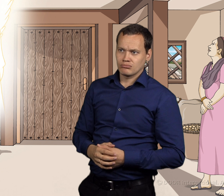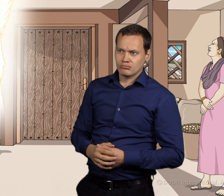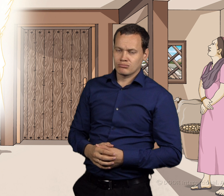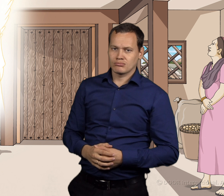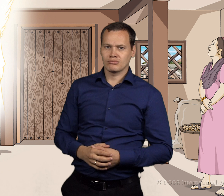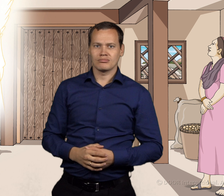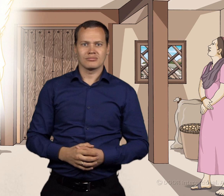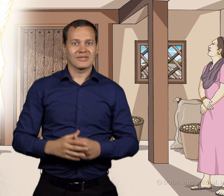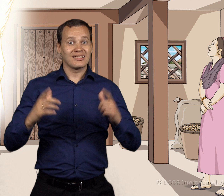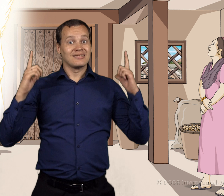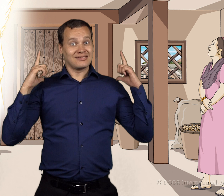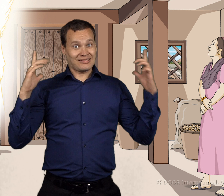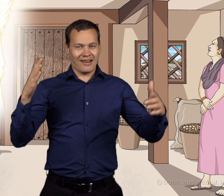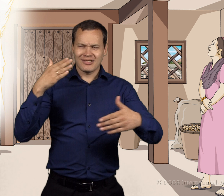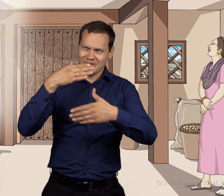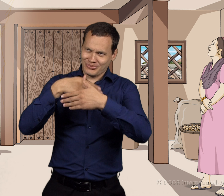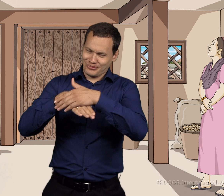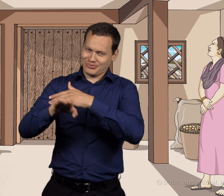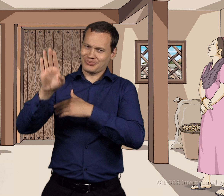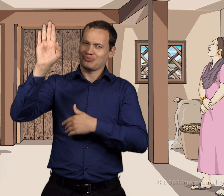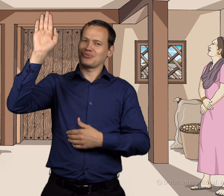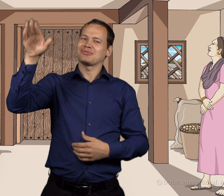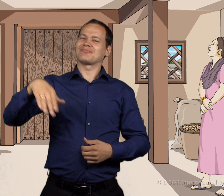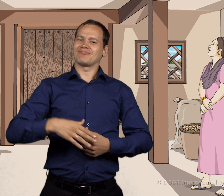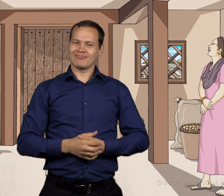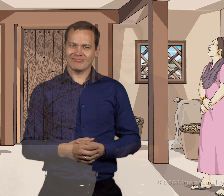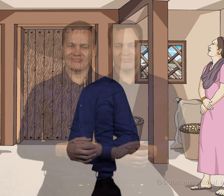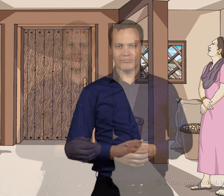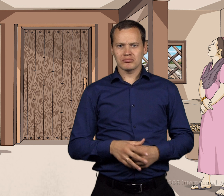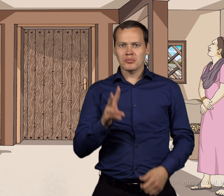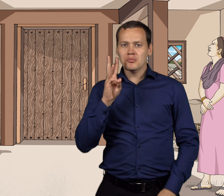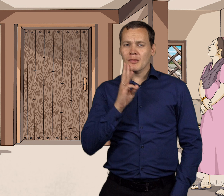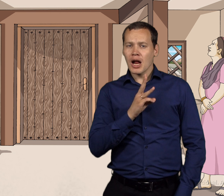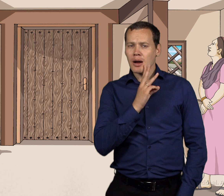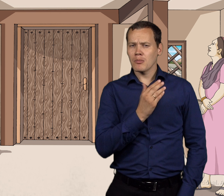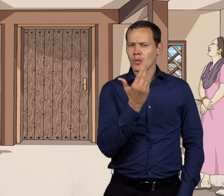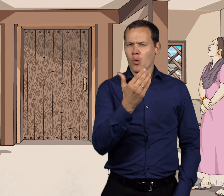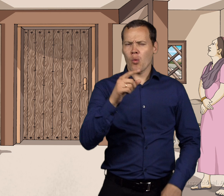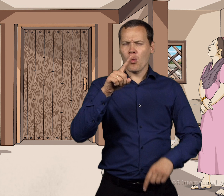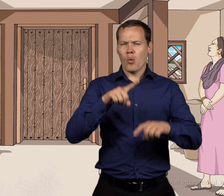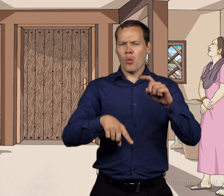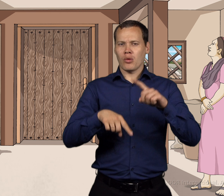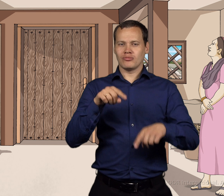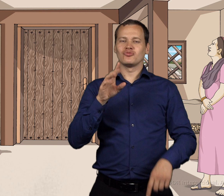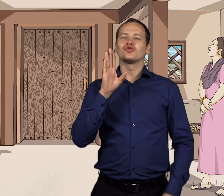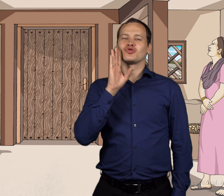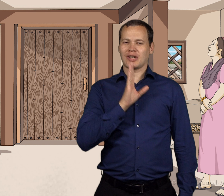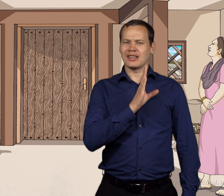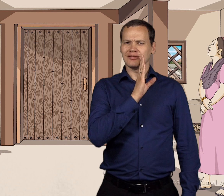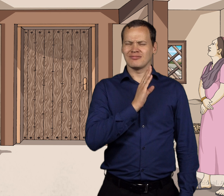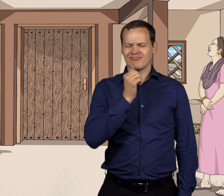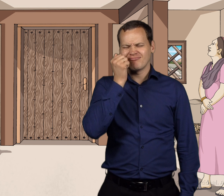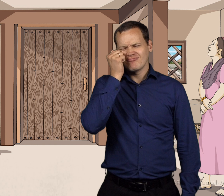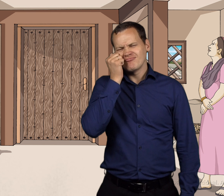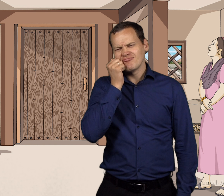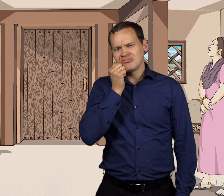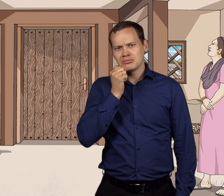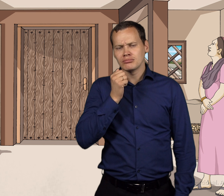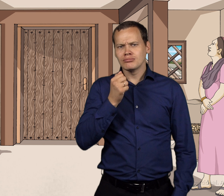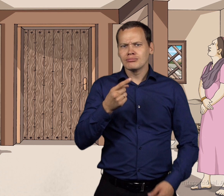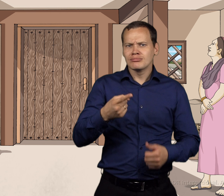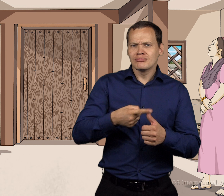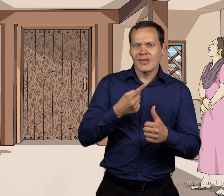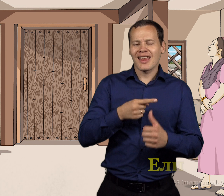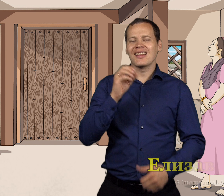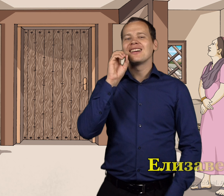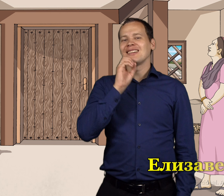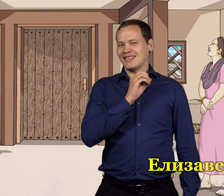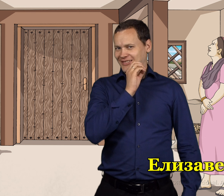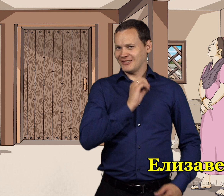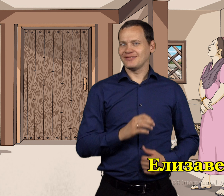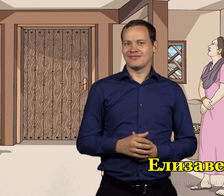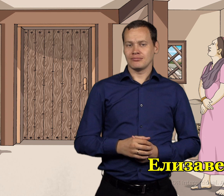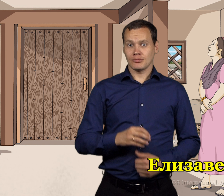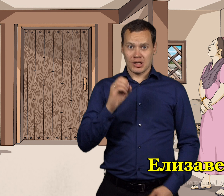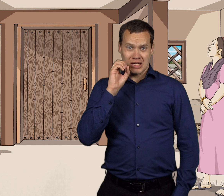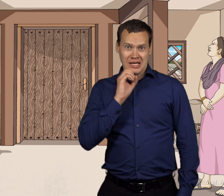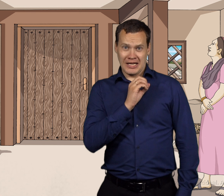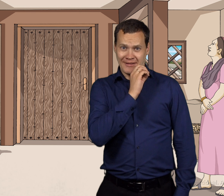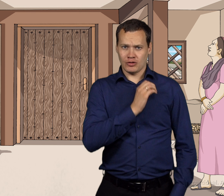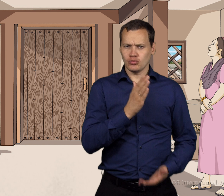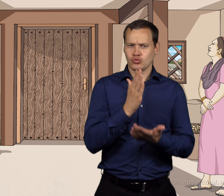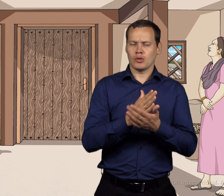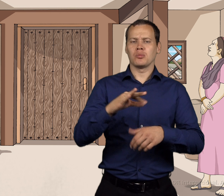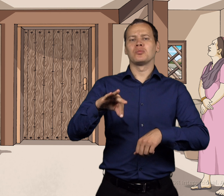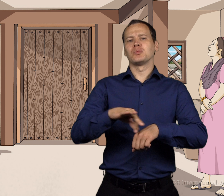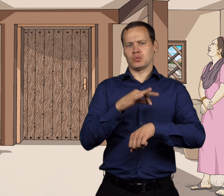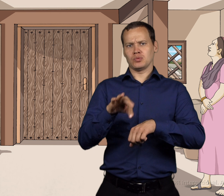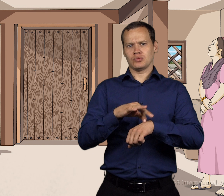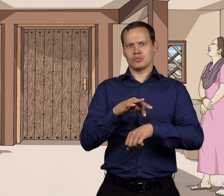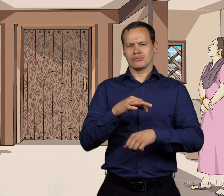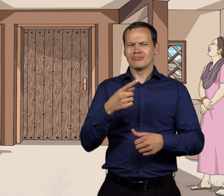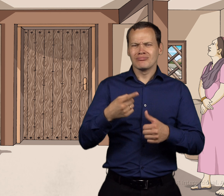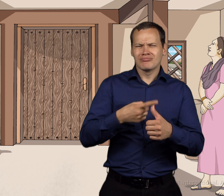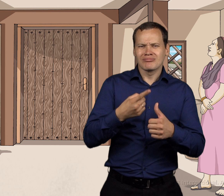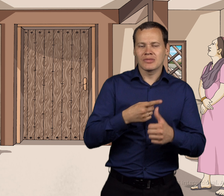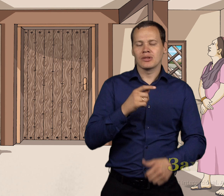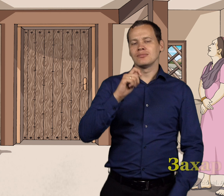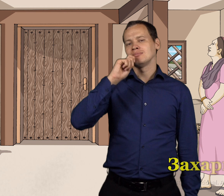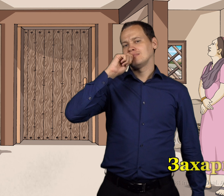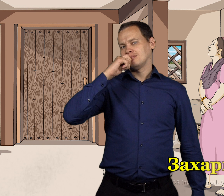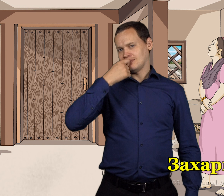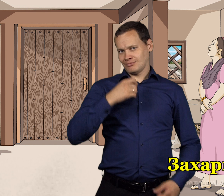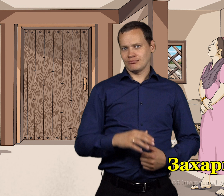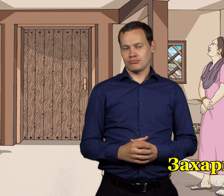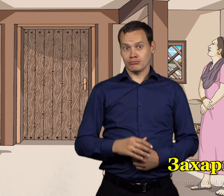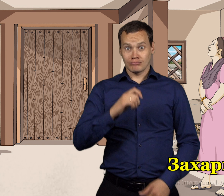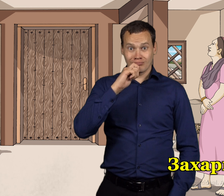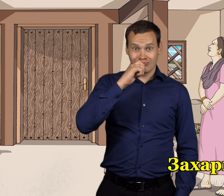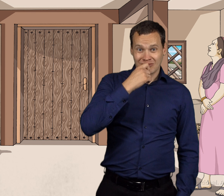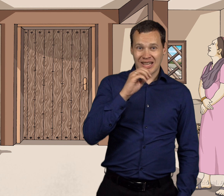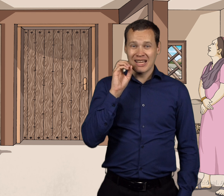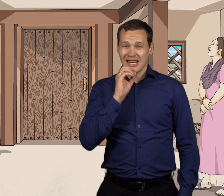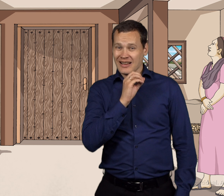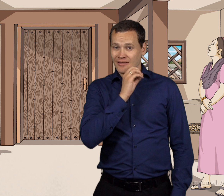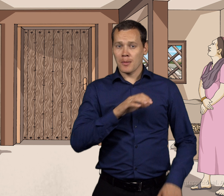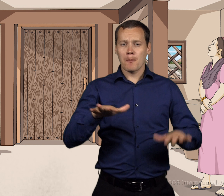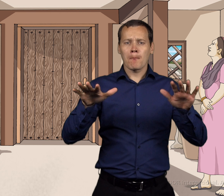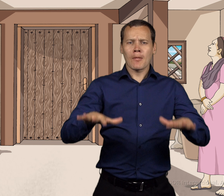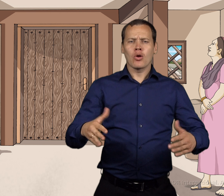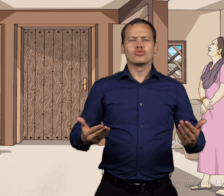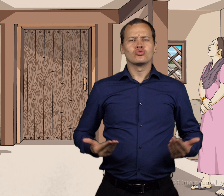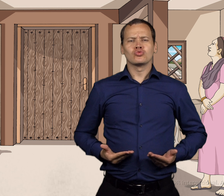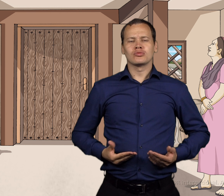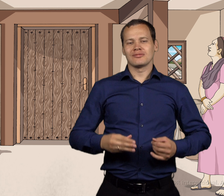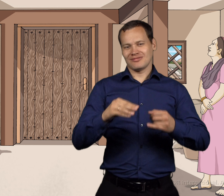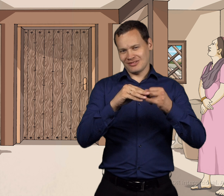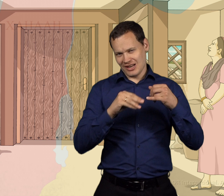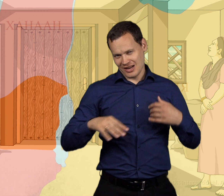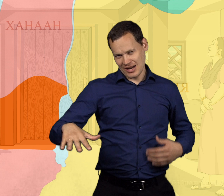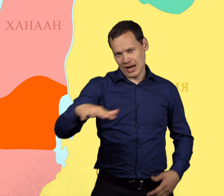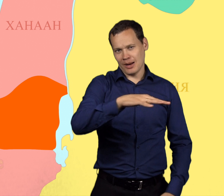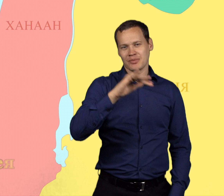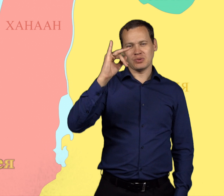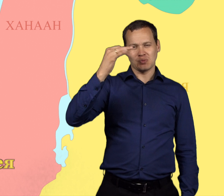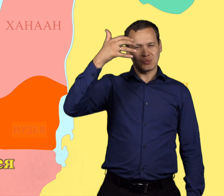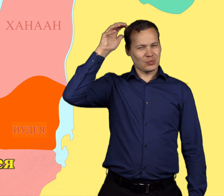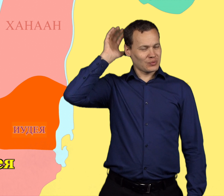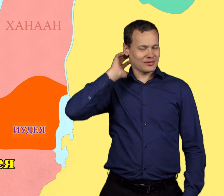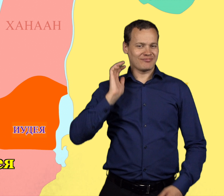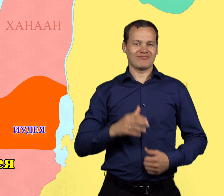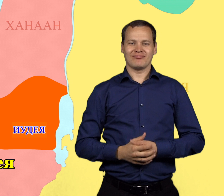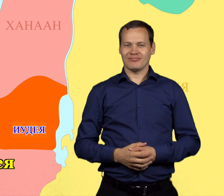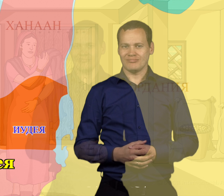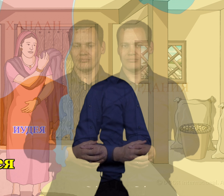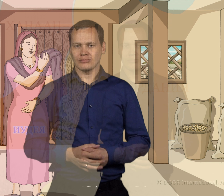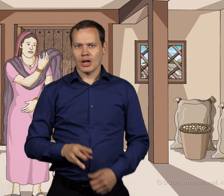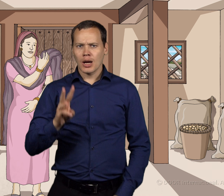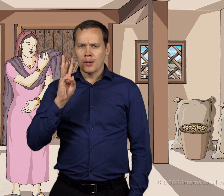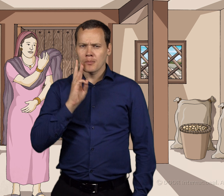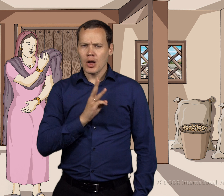Then the angel left her. In those days Mary got ready and hurried to a town in the hill country of Judah, where she entered the home of Zechariah and greeted Elizabeth.